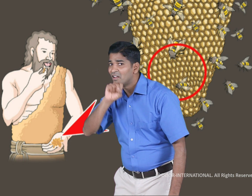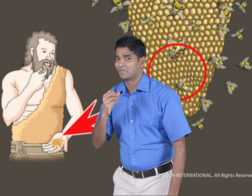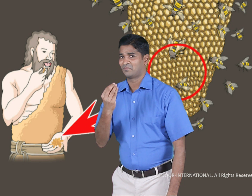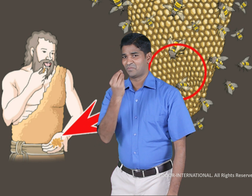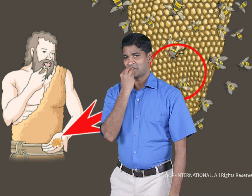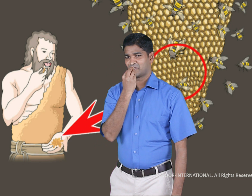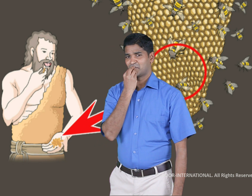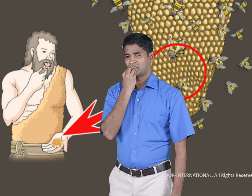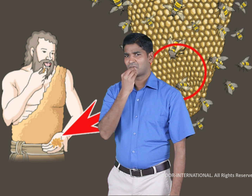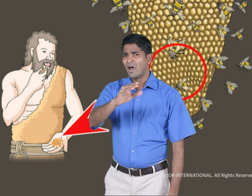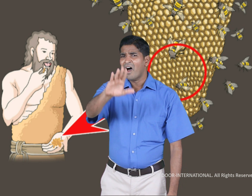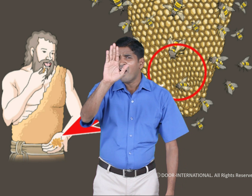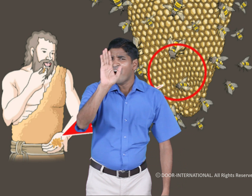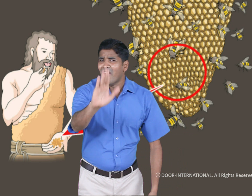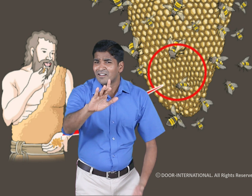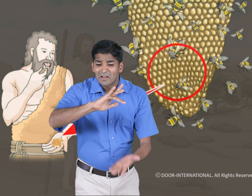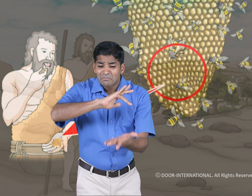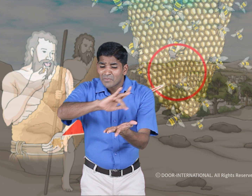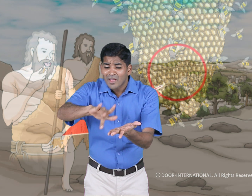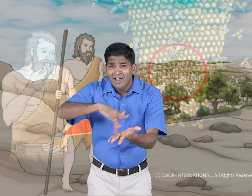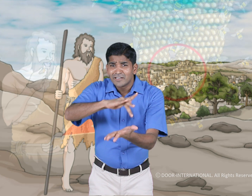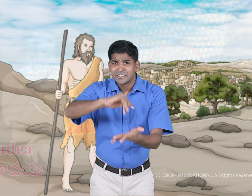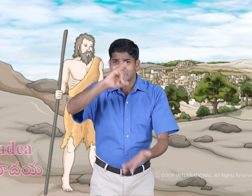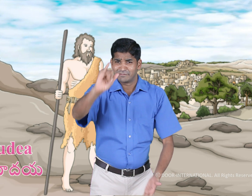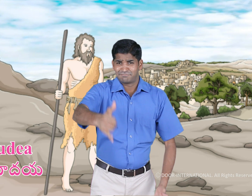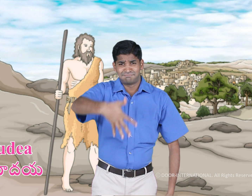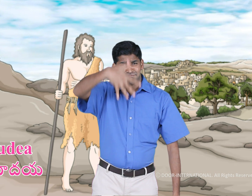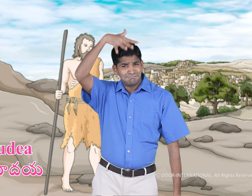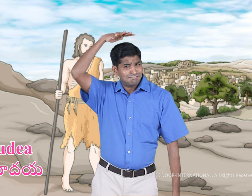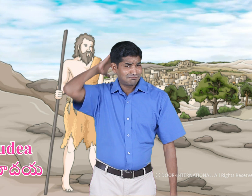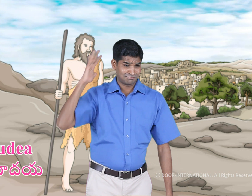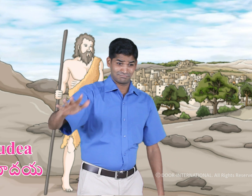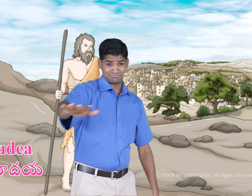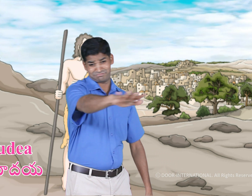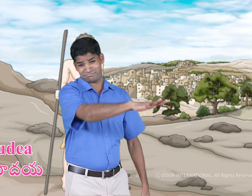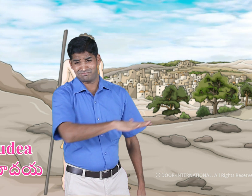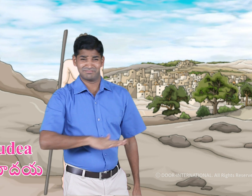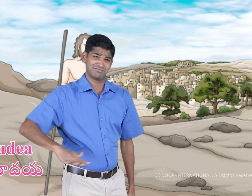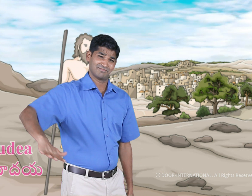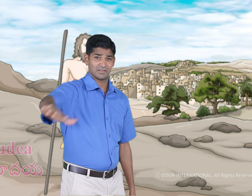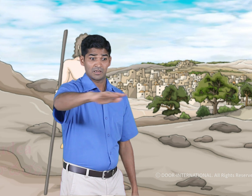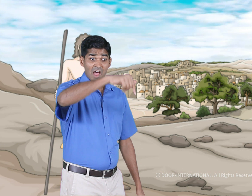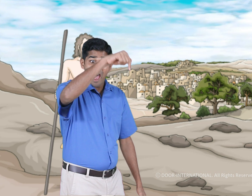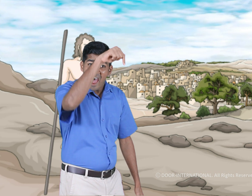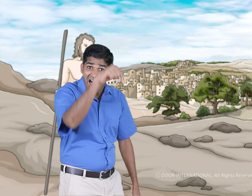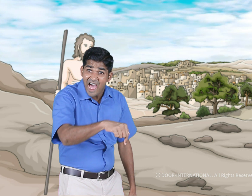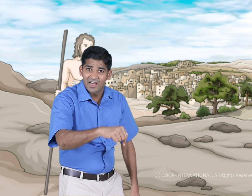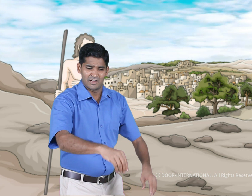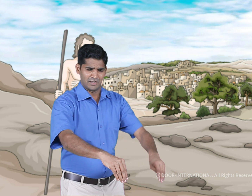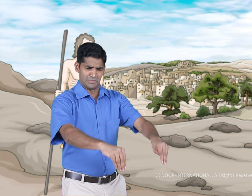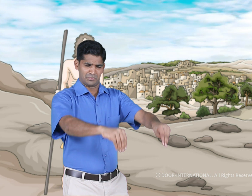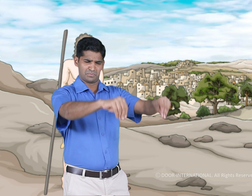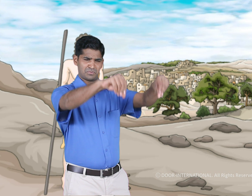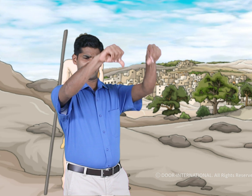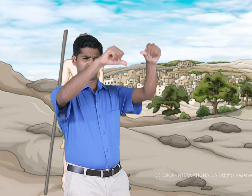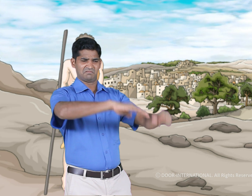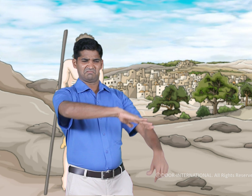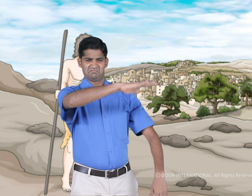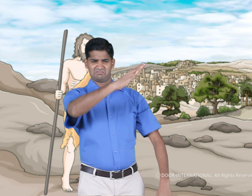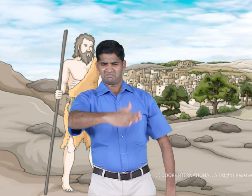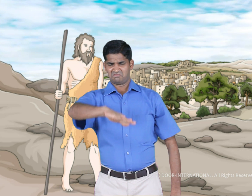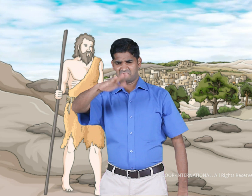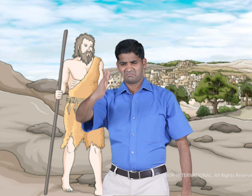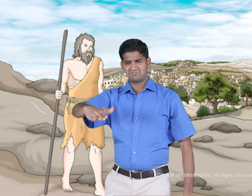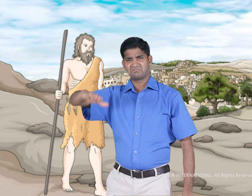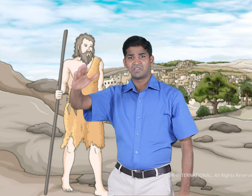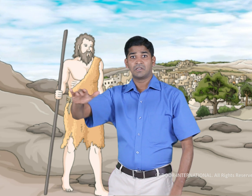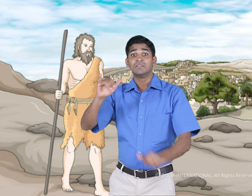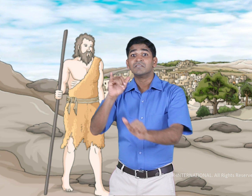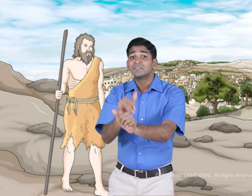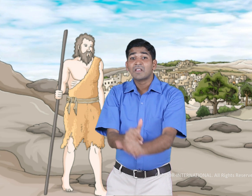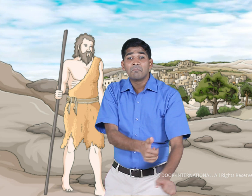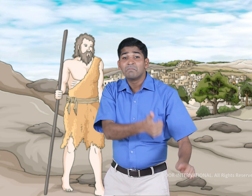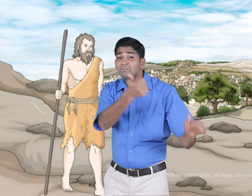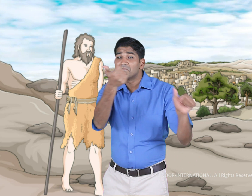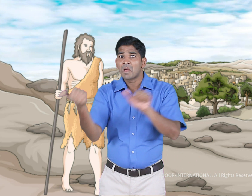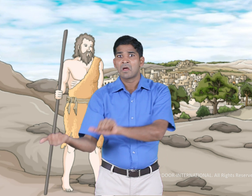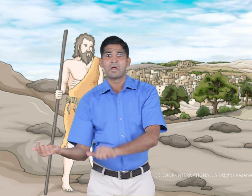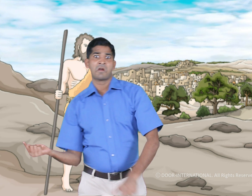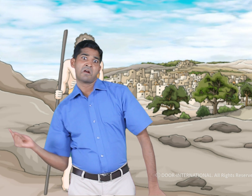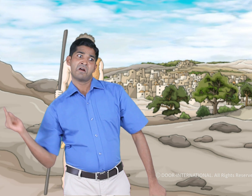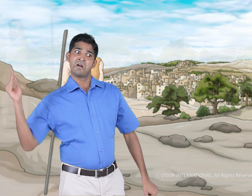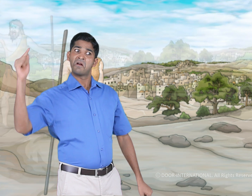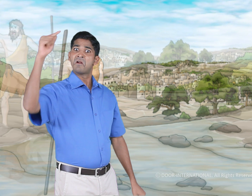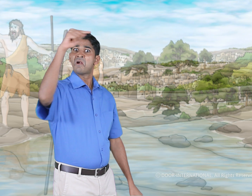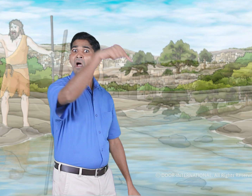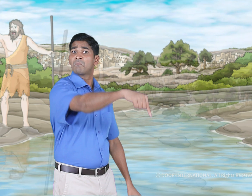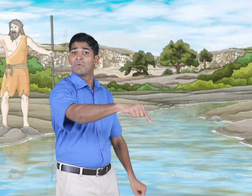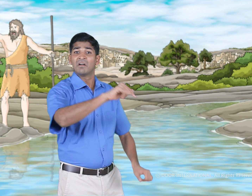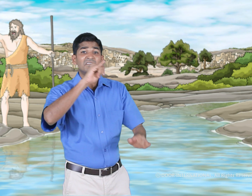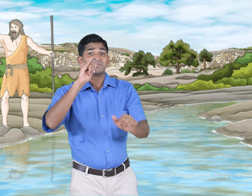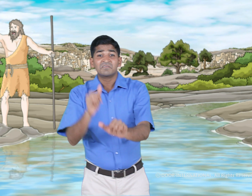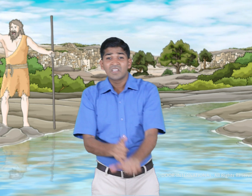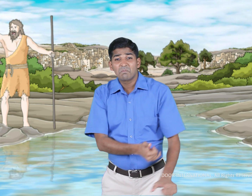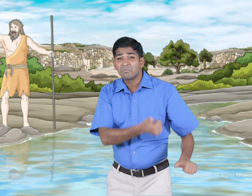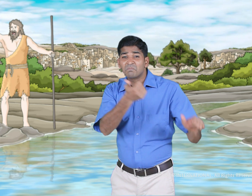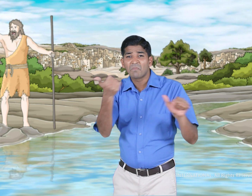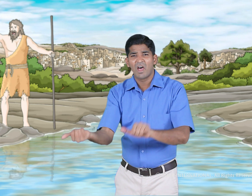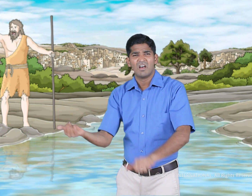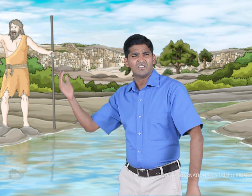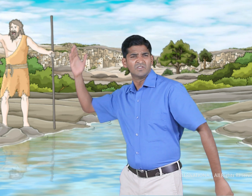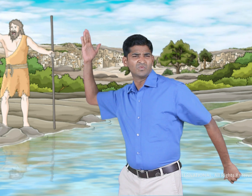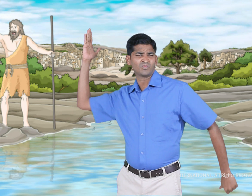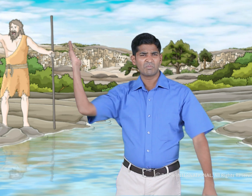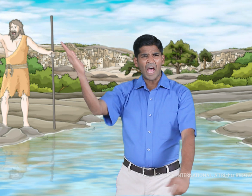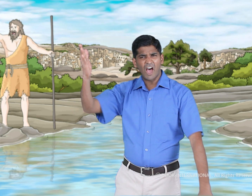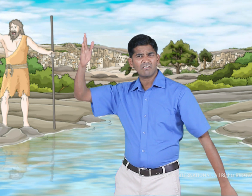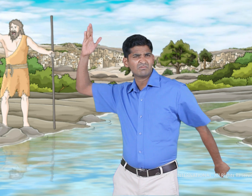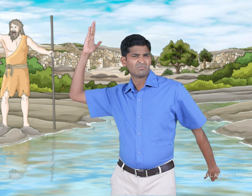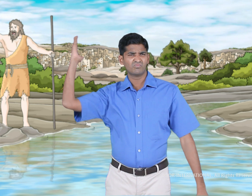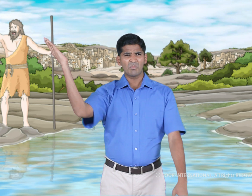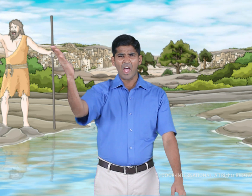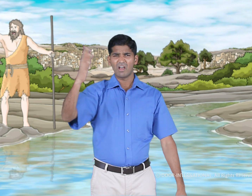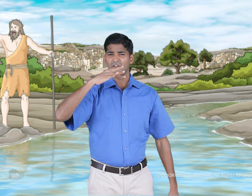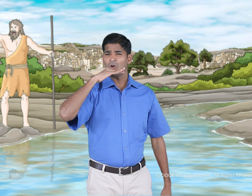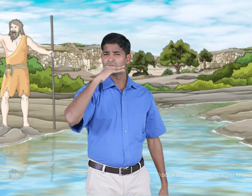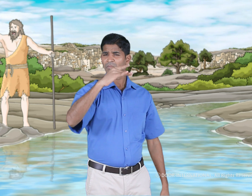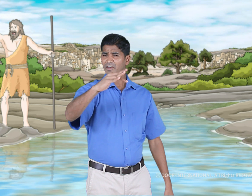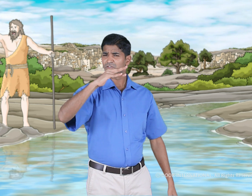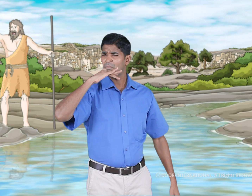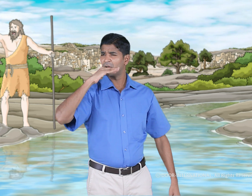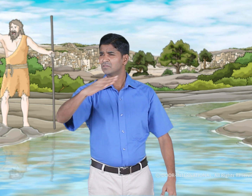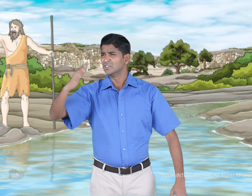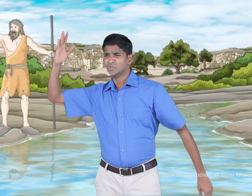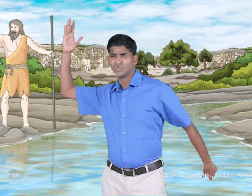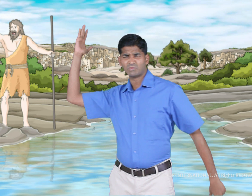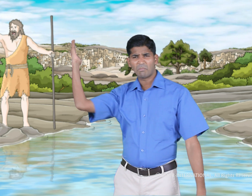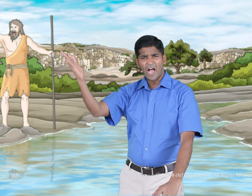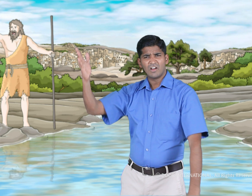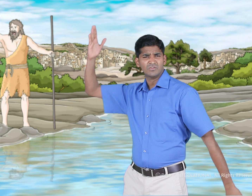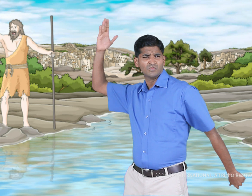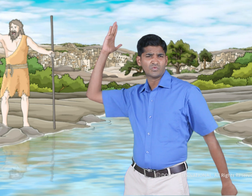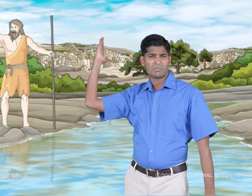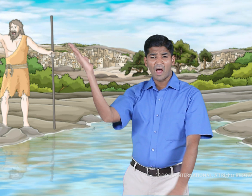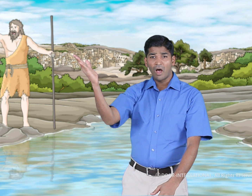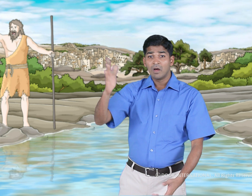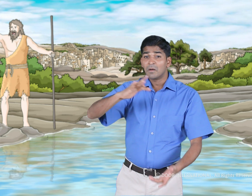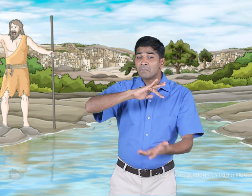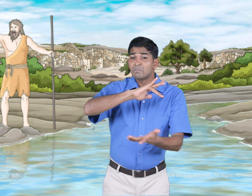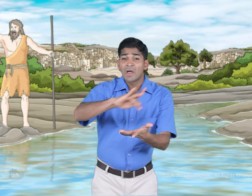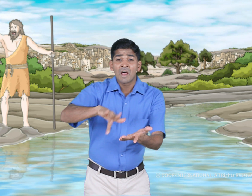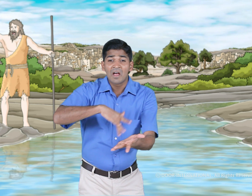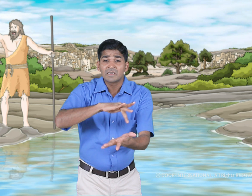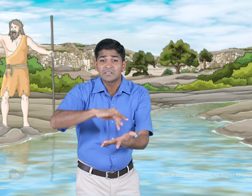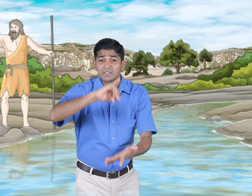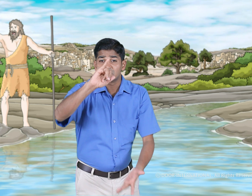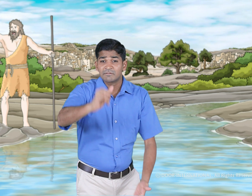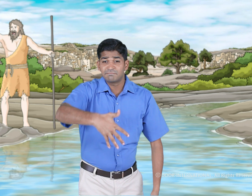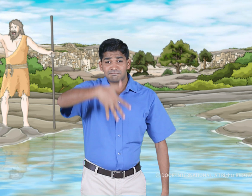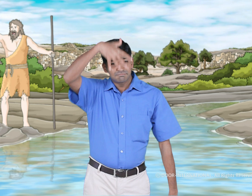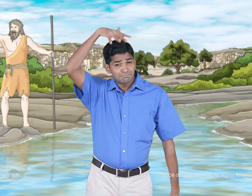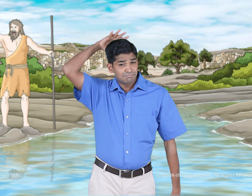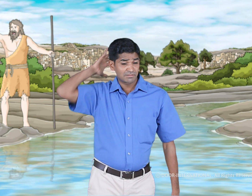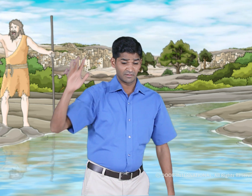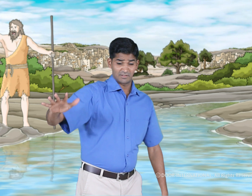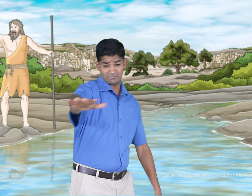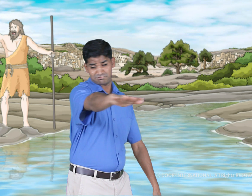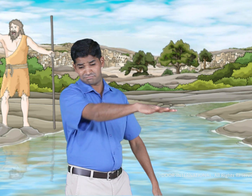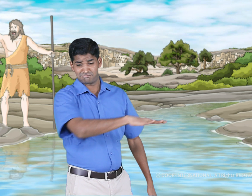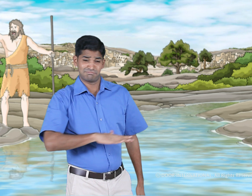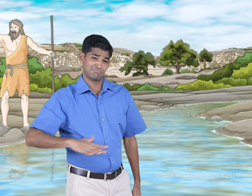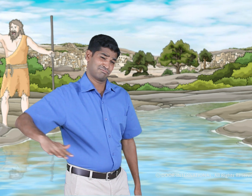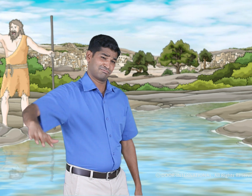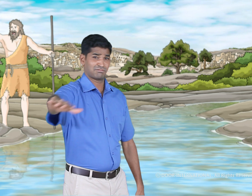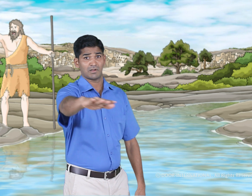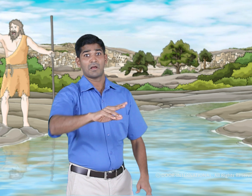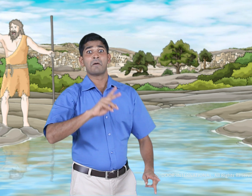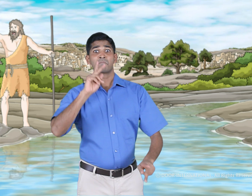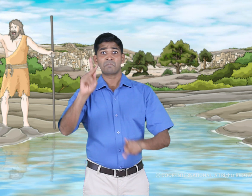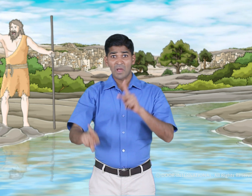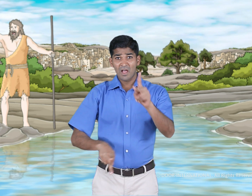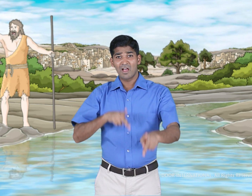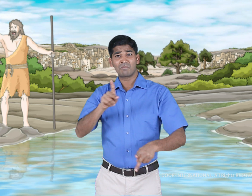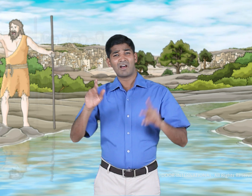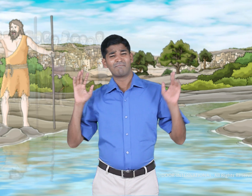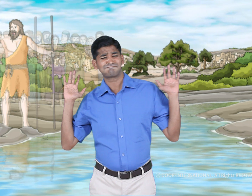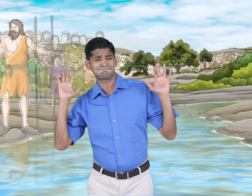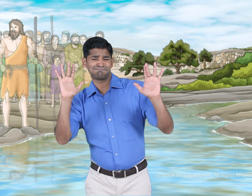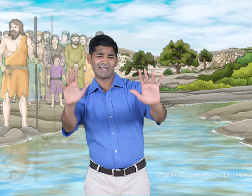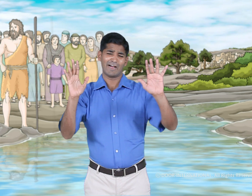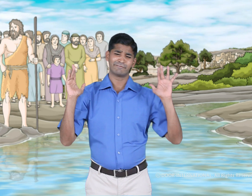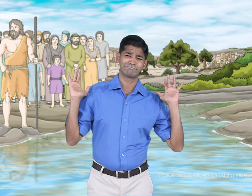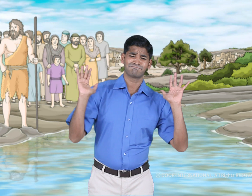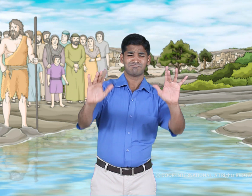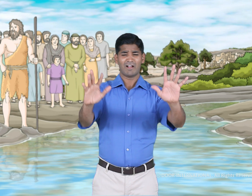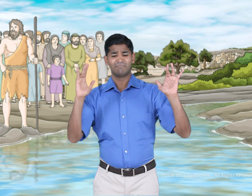In those days John the Baptist came, preaching in the wilderness of Judea and saying, “Repent, for the kingdom of heaven is near.” This is he who was spoken of through the prophet Isaiah: “A voice of one calling in the wilderness, ‘Prepare the way for the Lord, make straight paths for Him.’” John wore a garment of camel’s hair, with a leather belt around his waist. His food was locusts and wild honey.